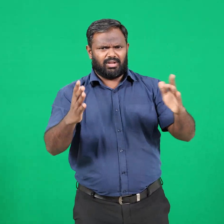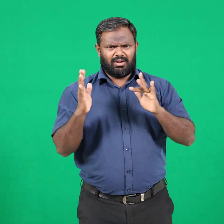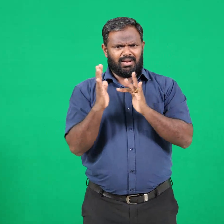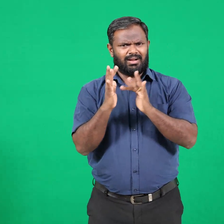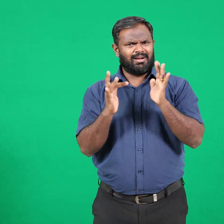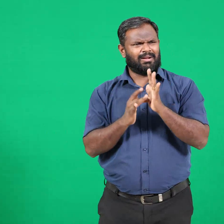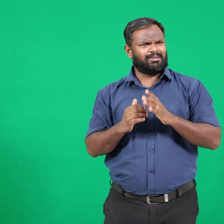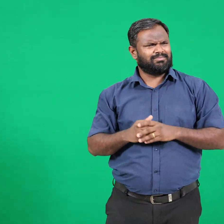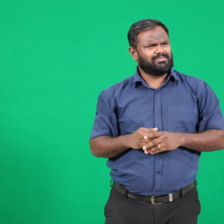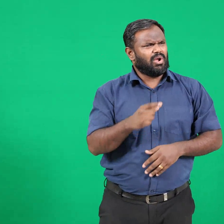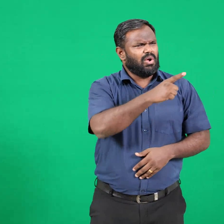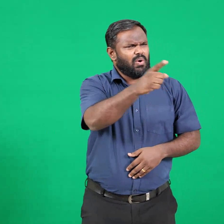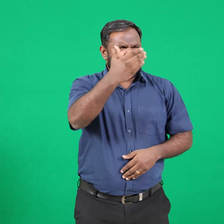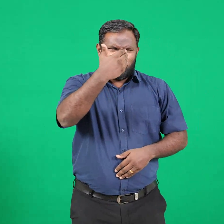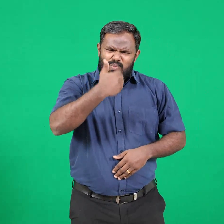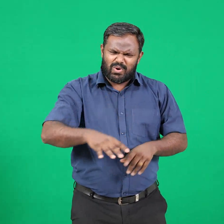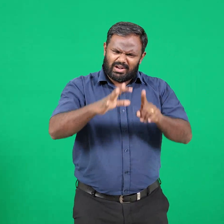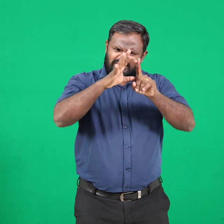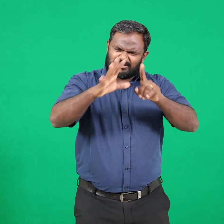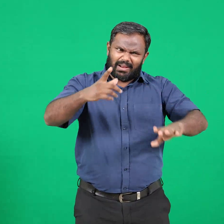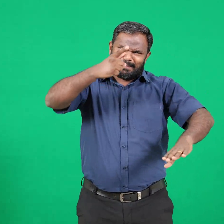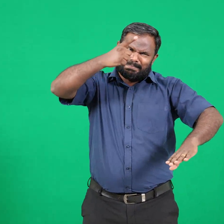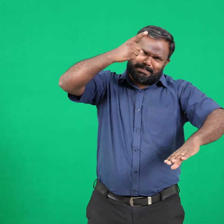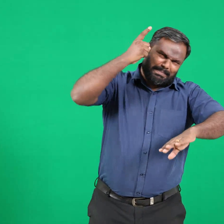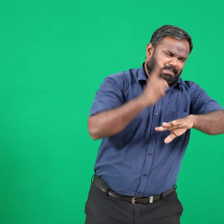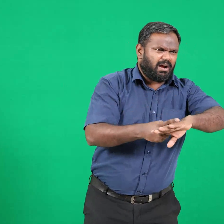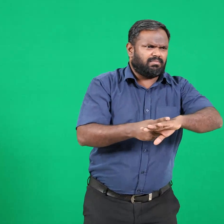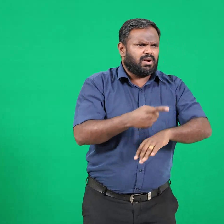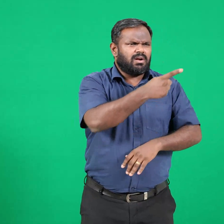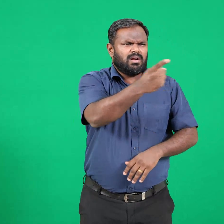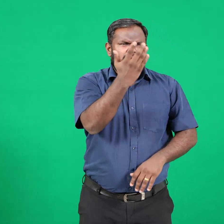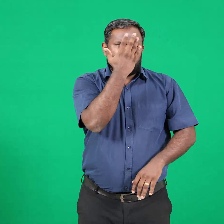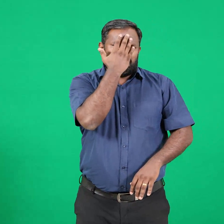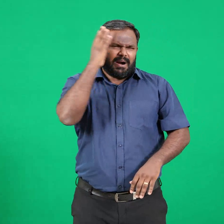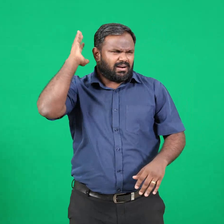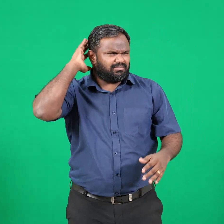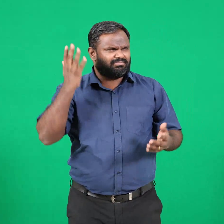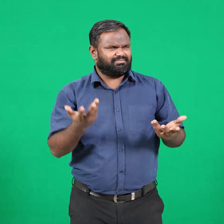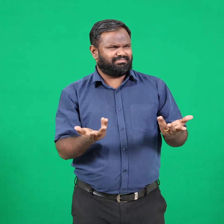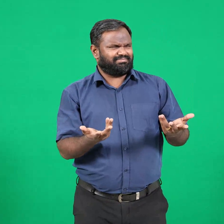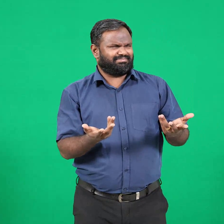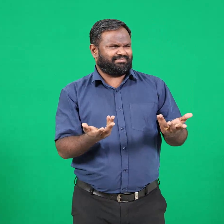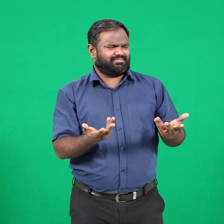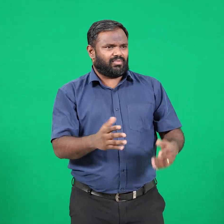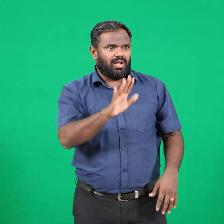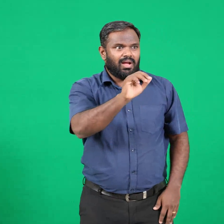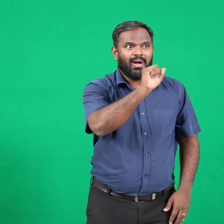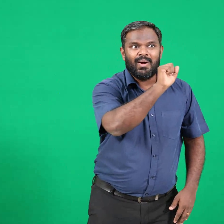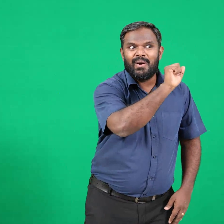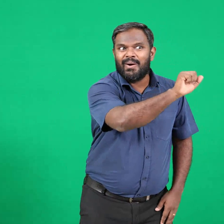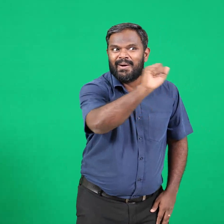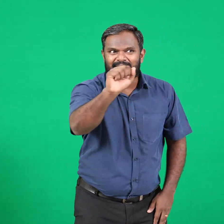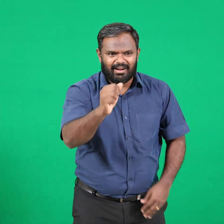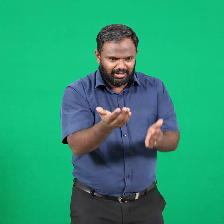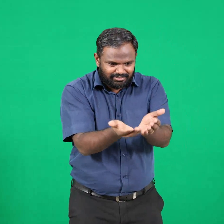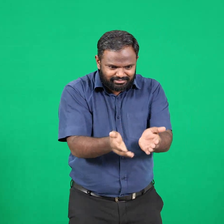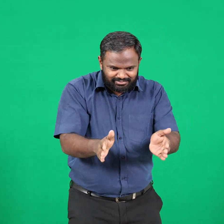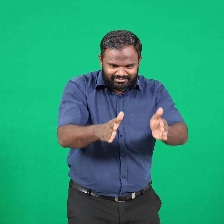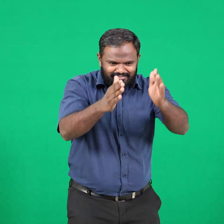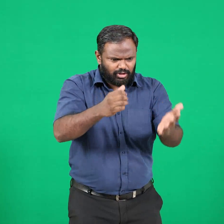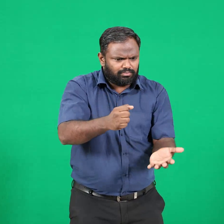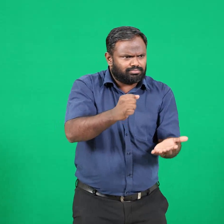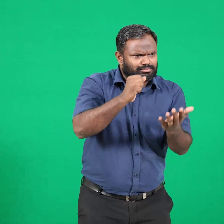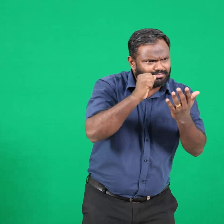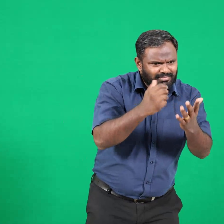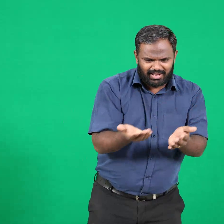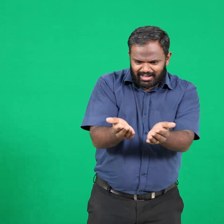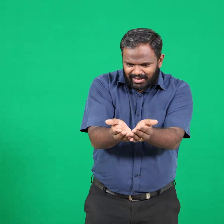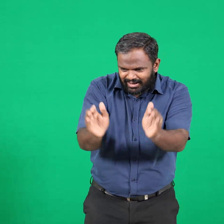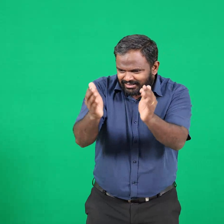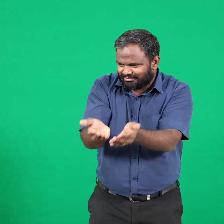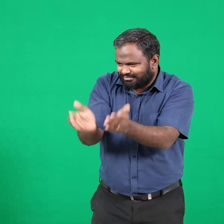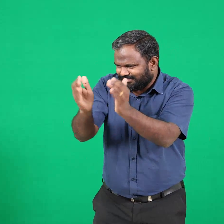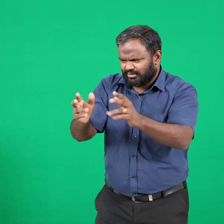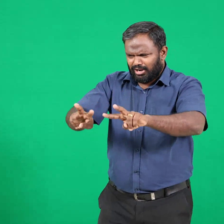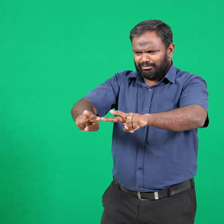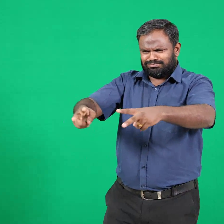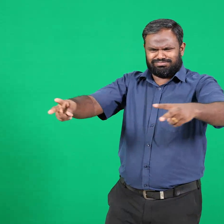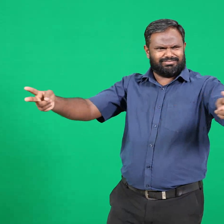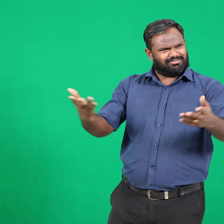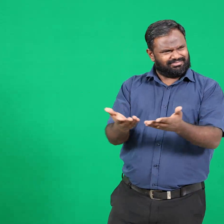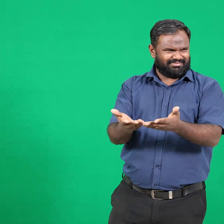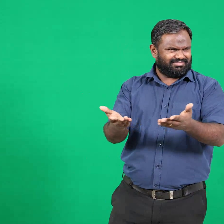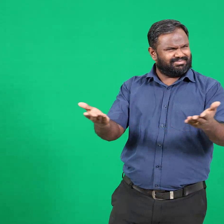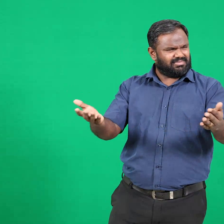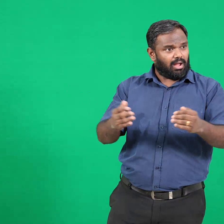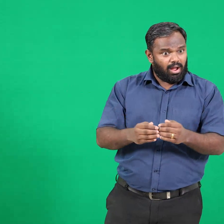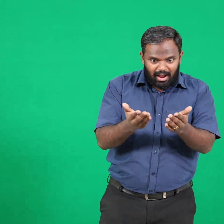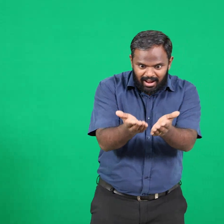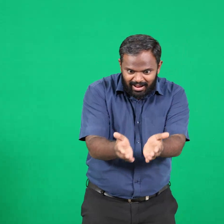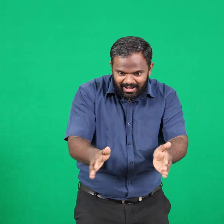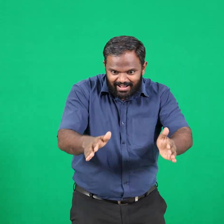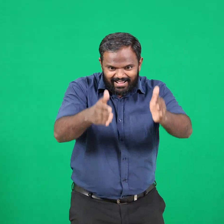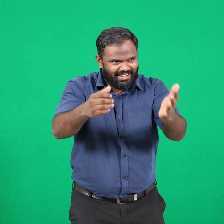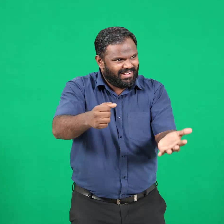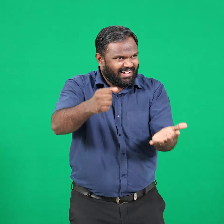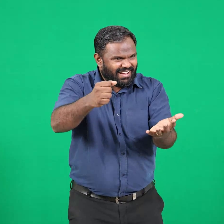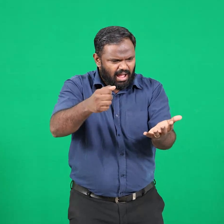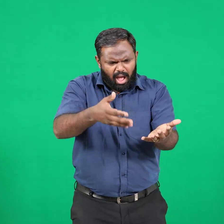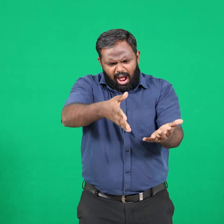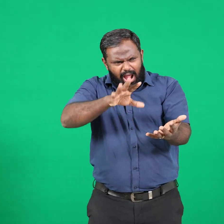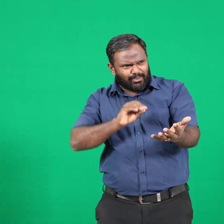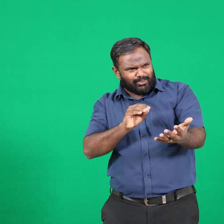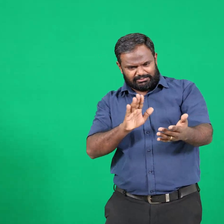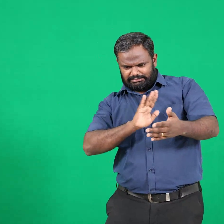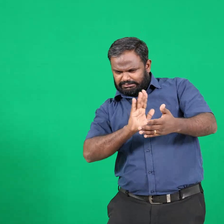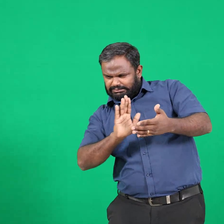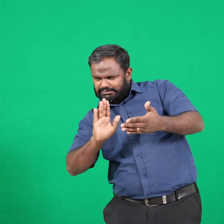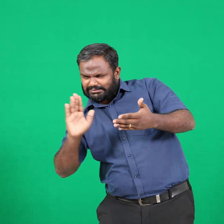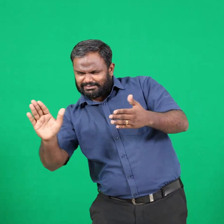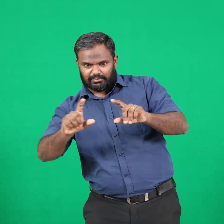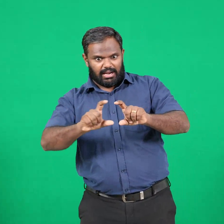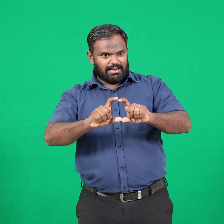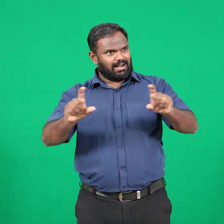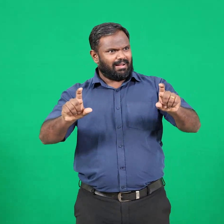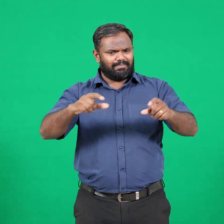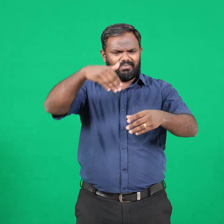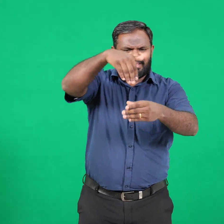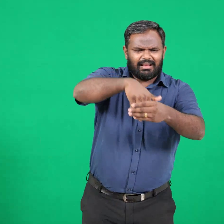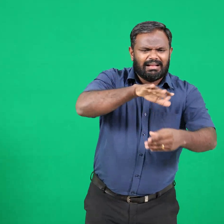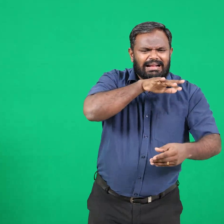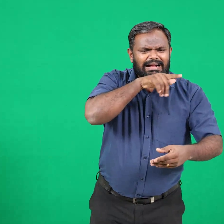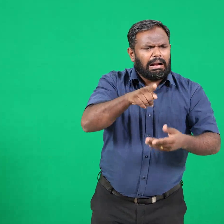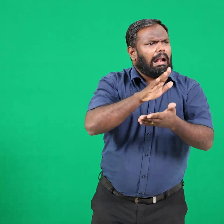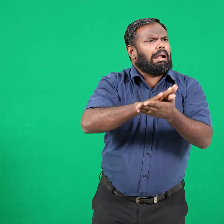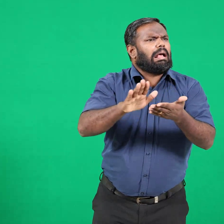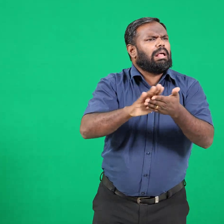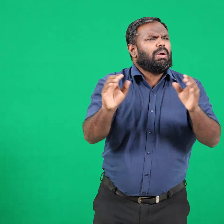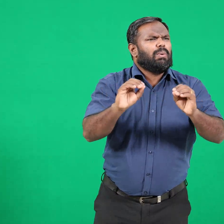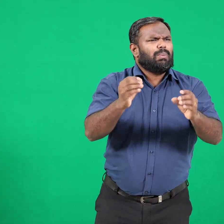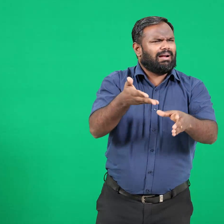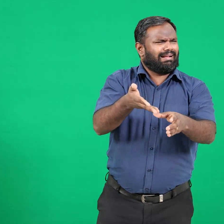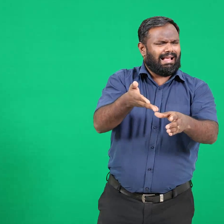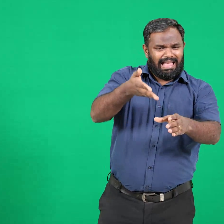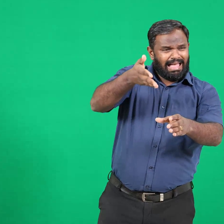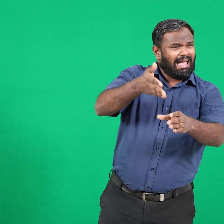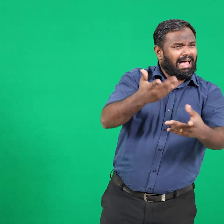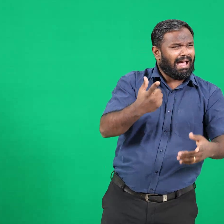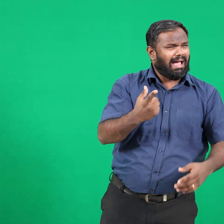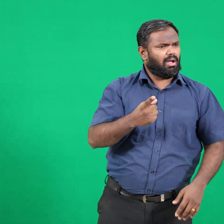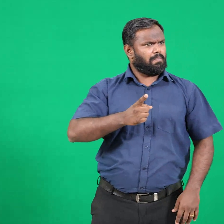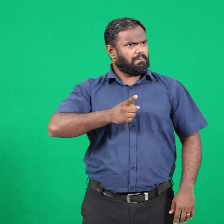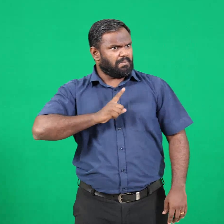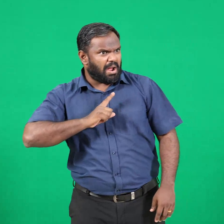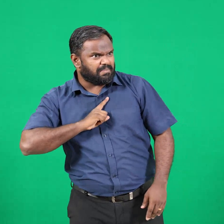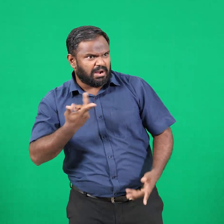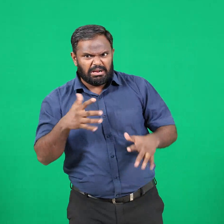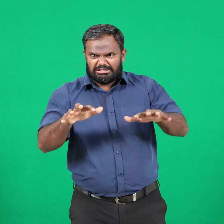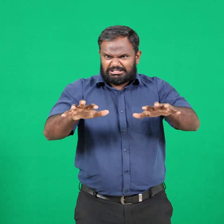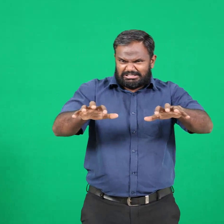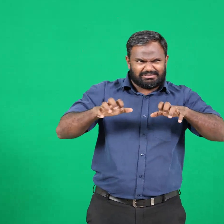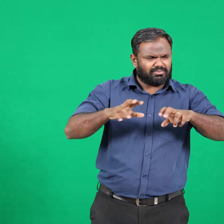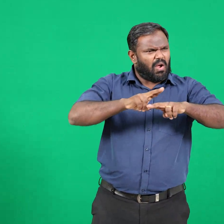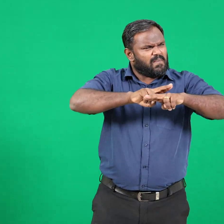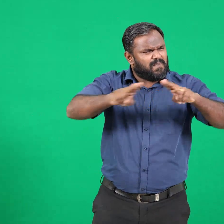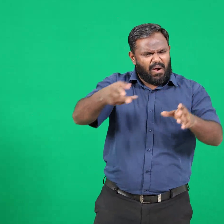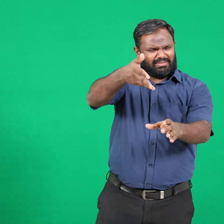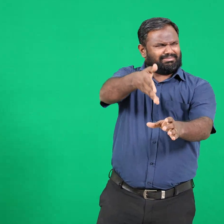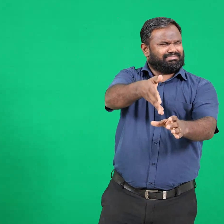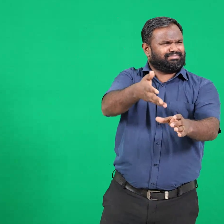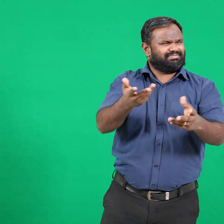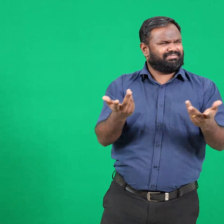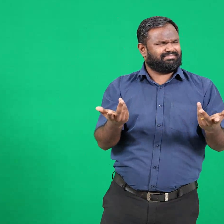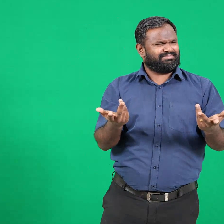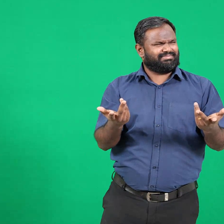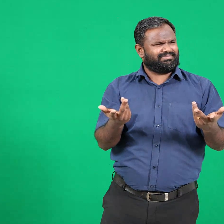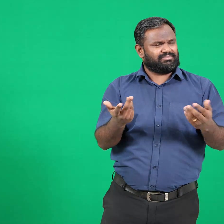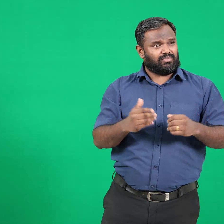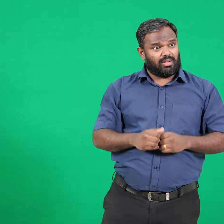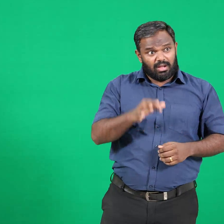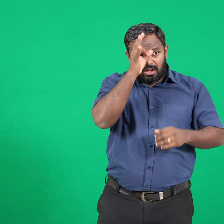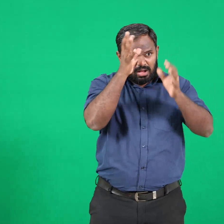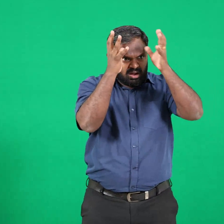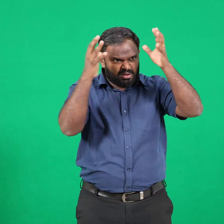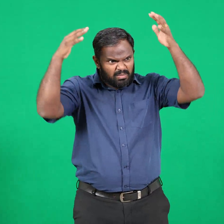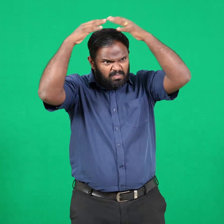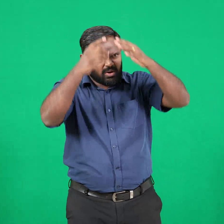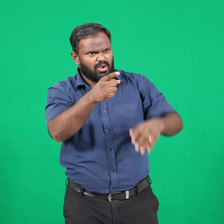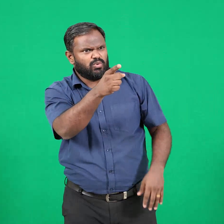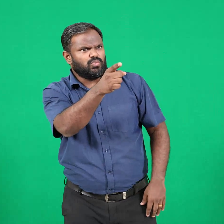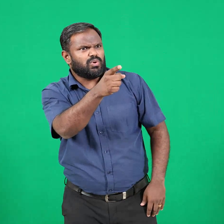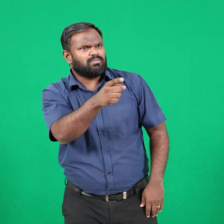You clean the outside of the cup and dish, but inside they are full of greed and self-indulgence.